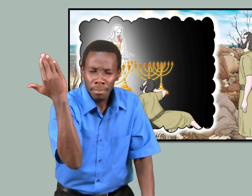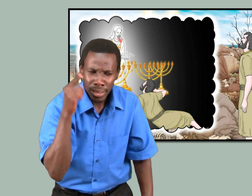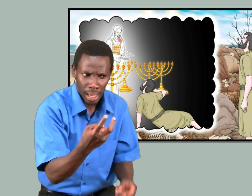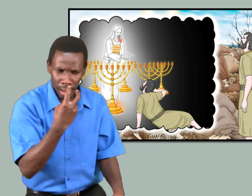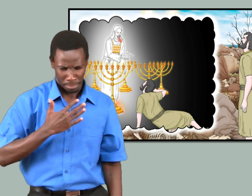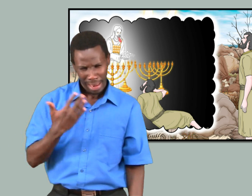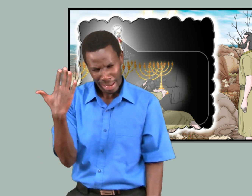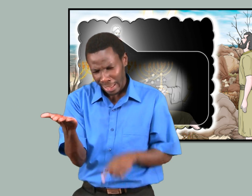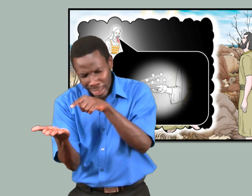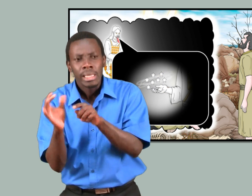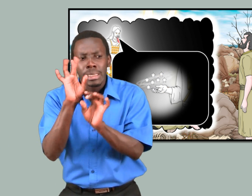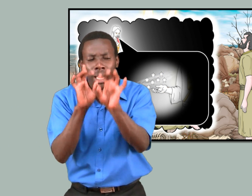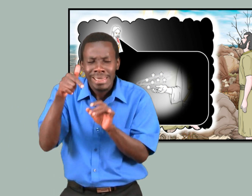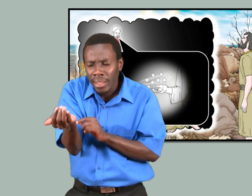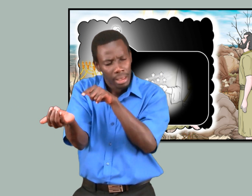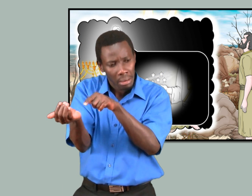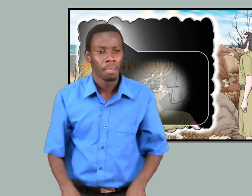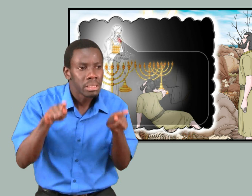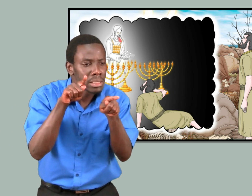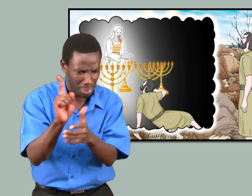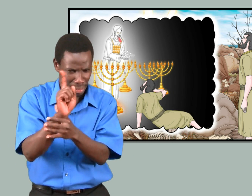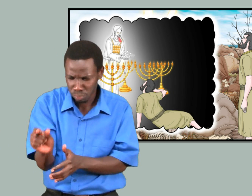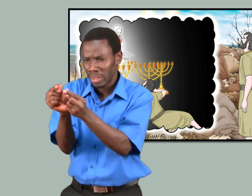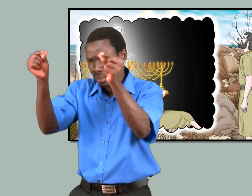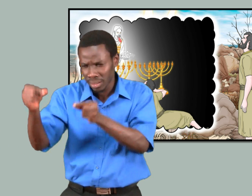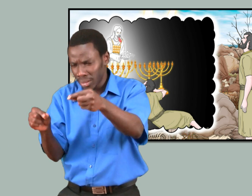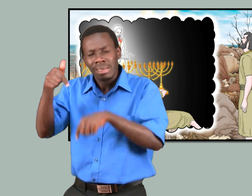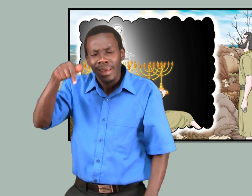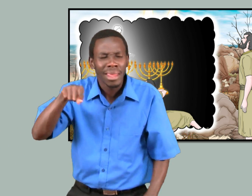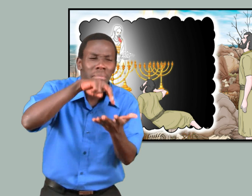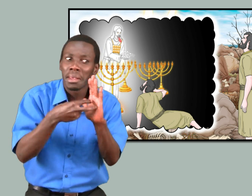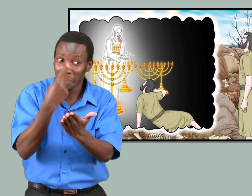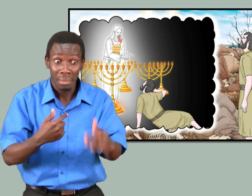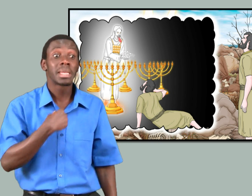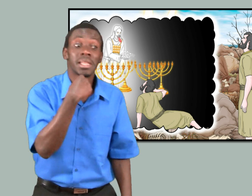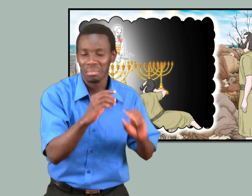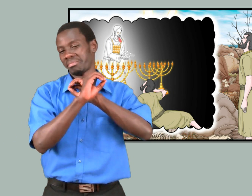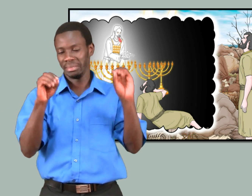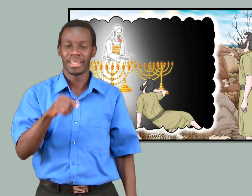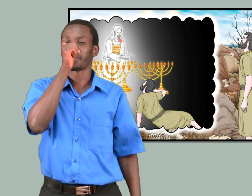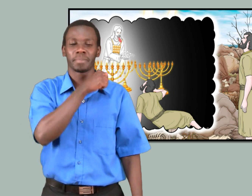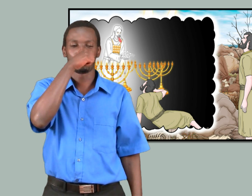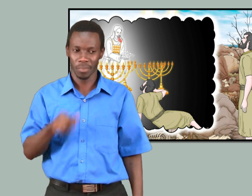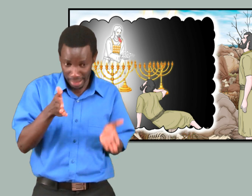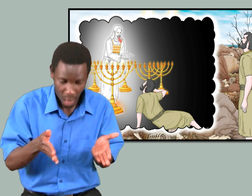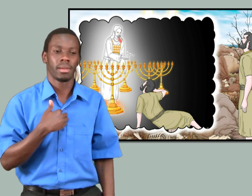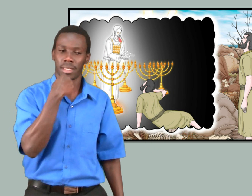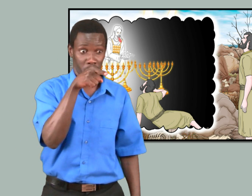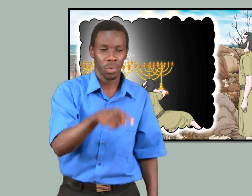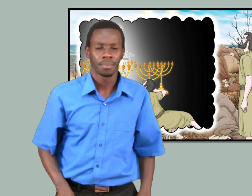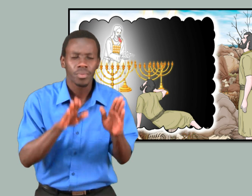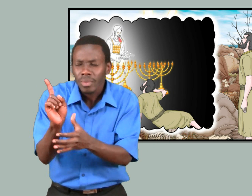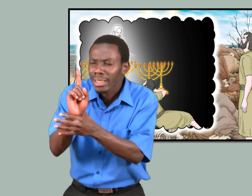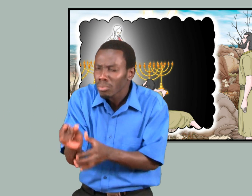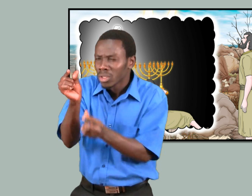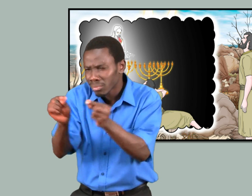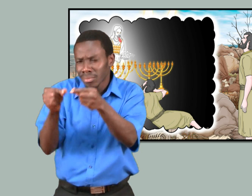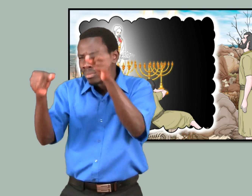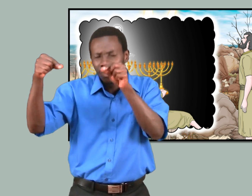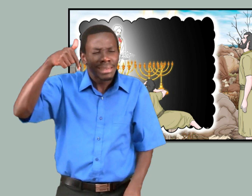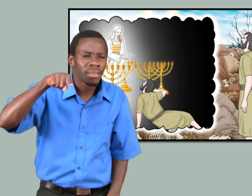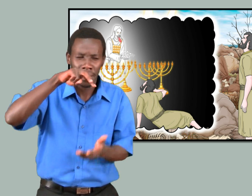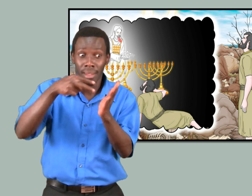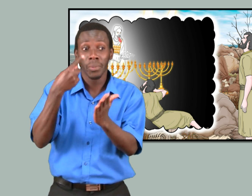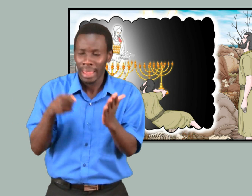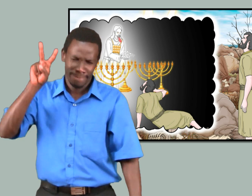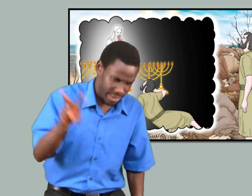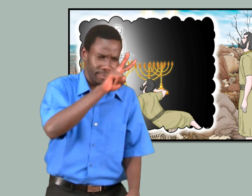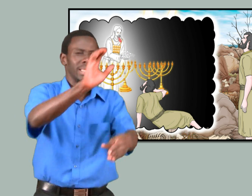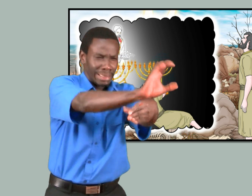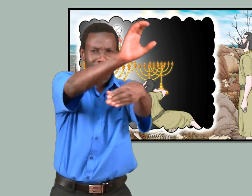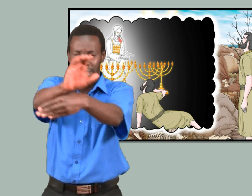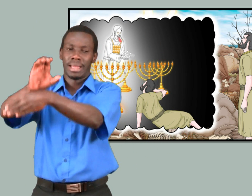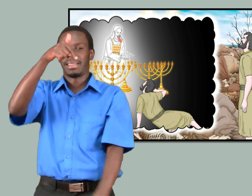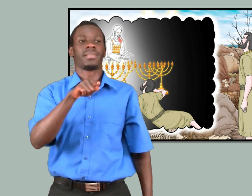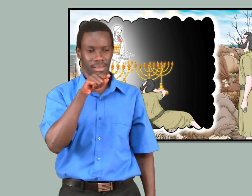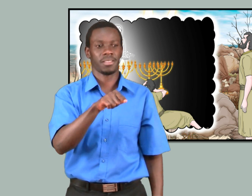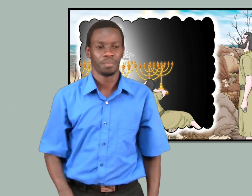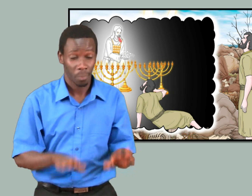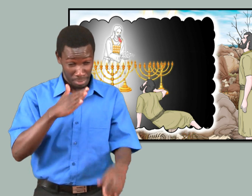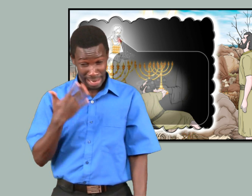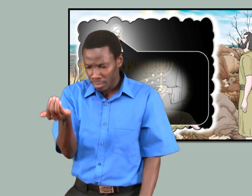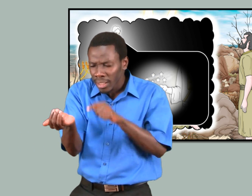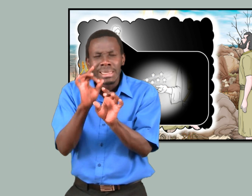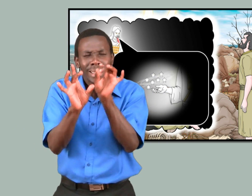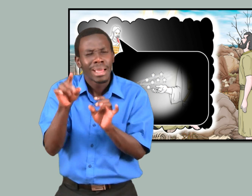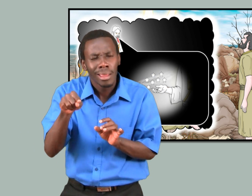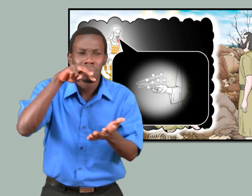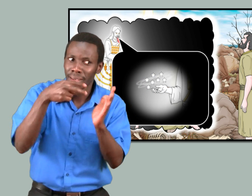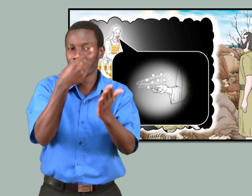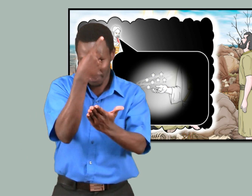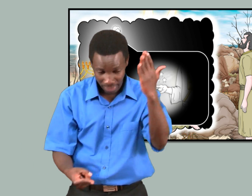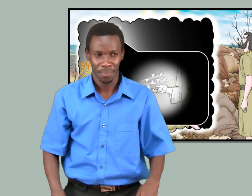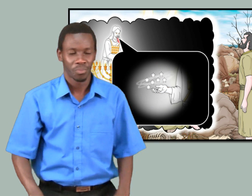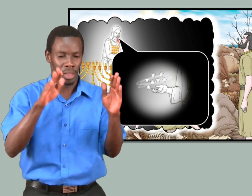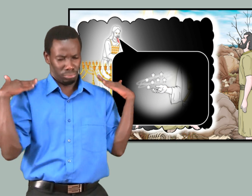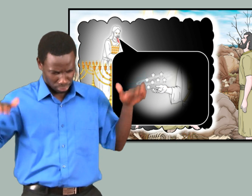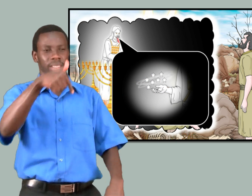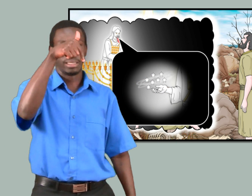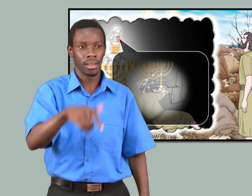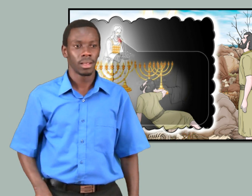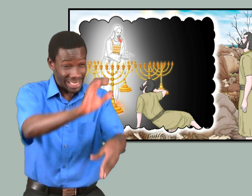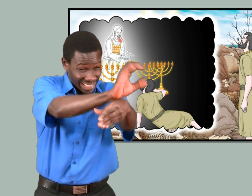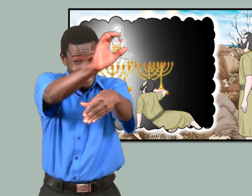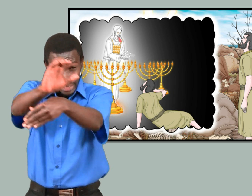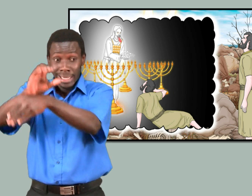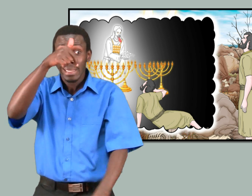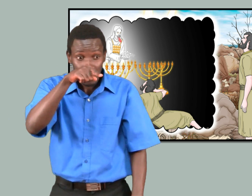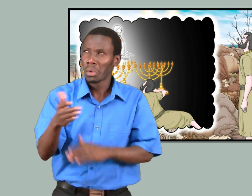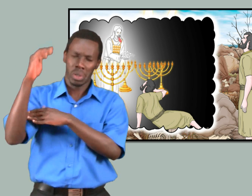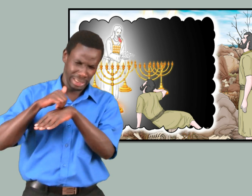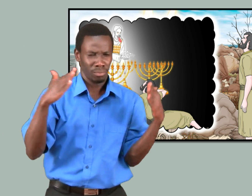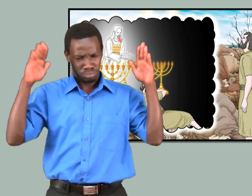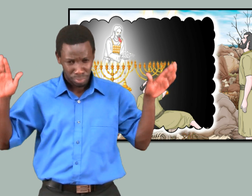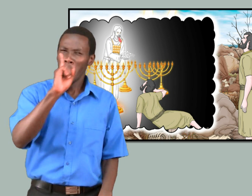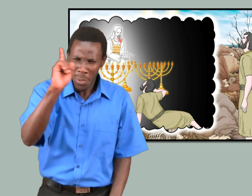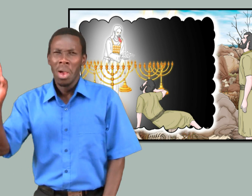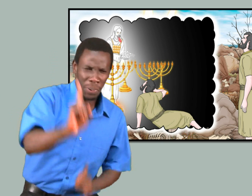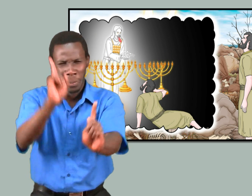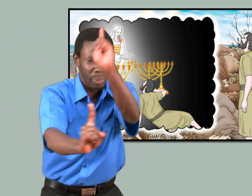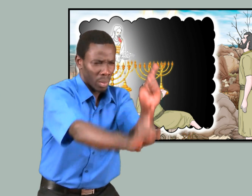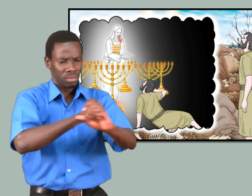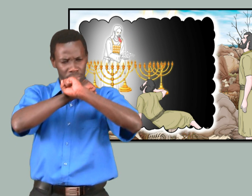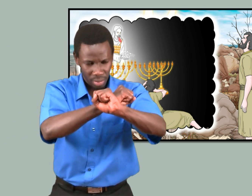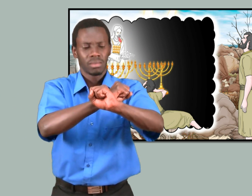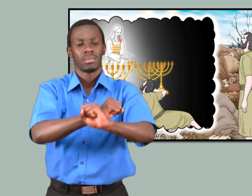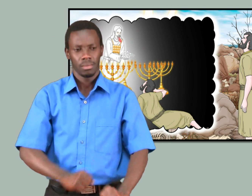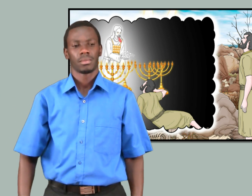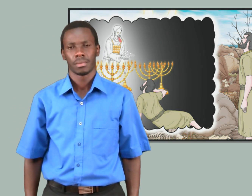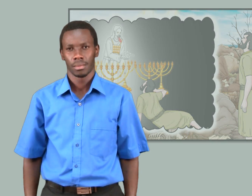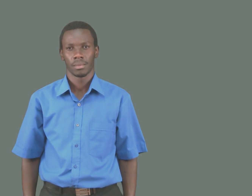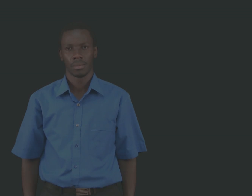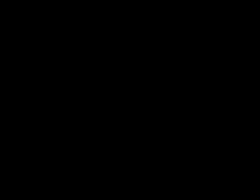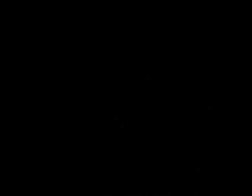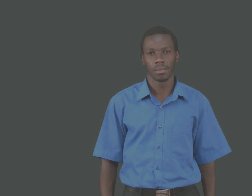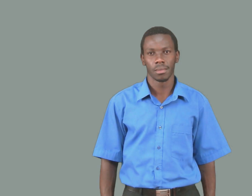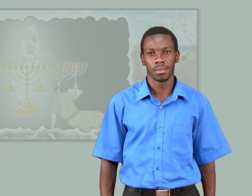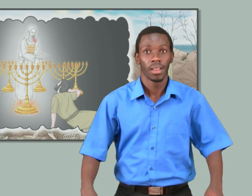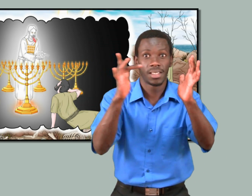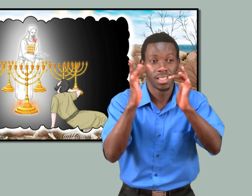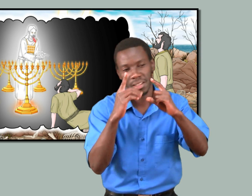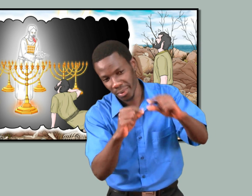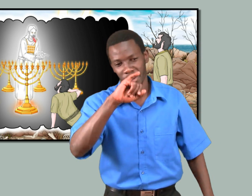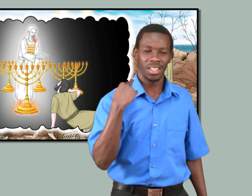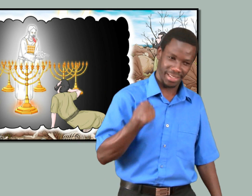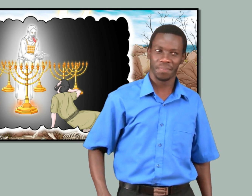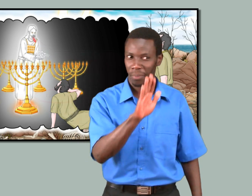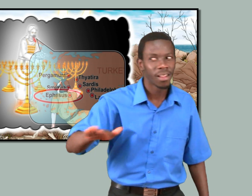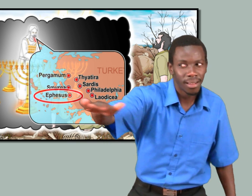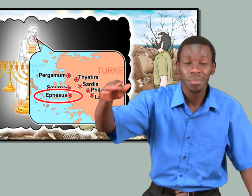This is the mystery of the seven stars you saw in My right hand and of the seven golden lampstands: The seven stars are the angels of the seven churches, and the seven lampstands are the seven churches.